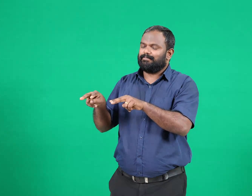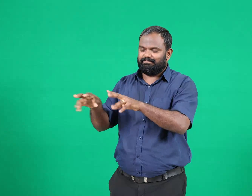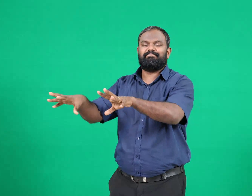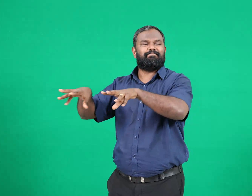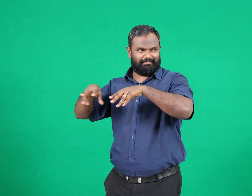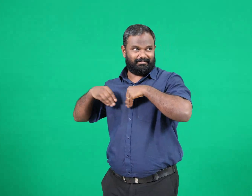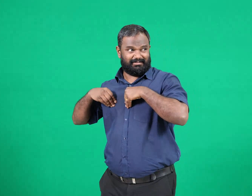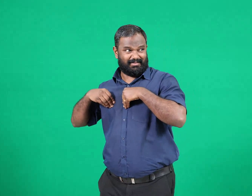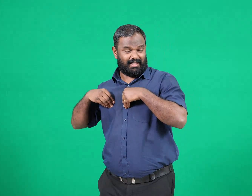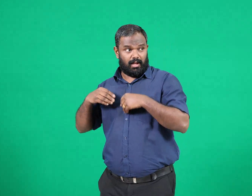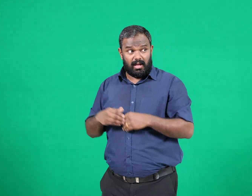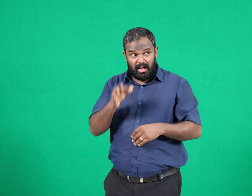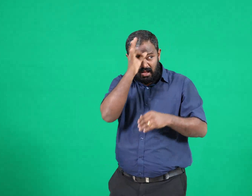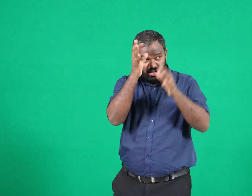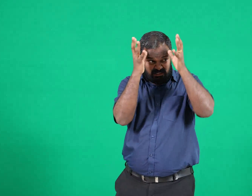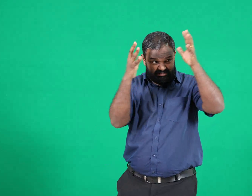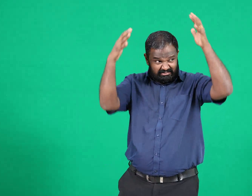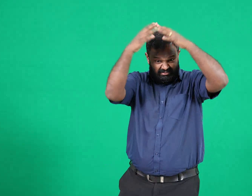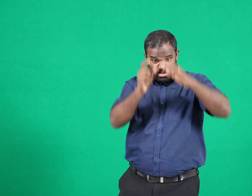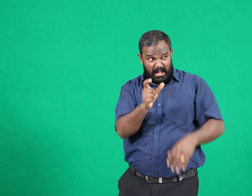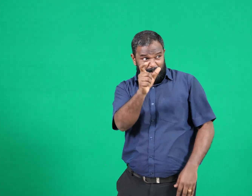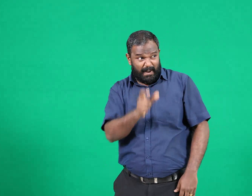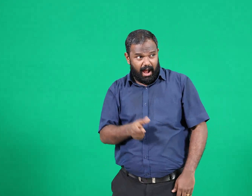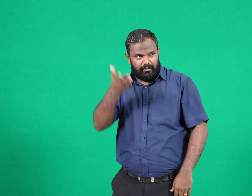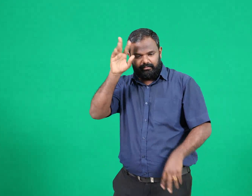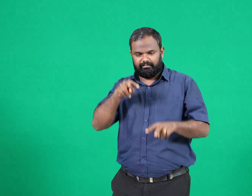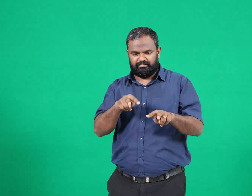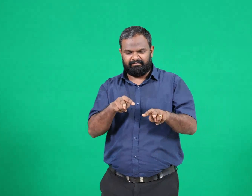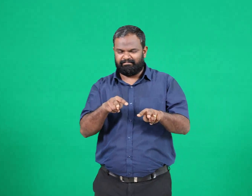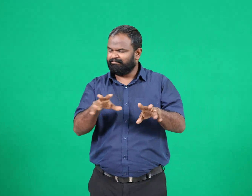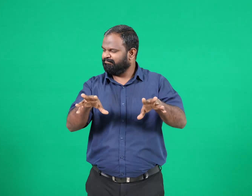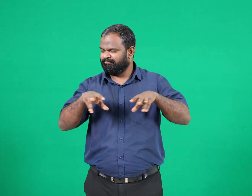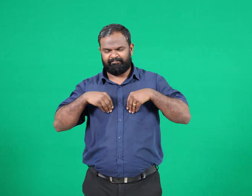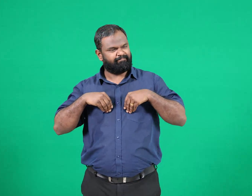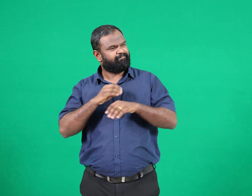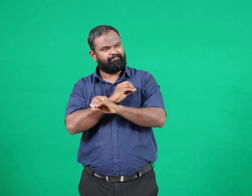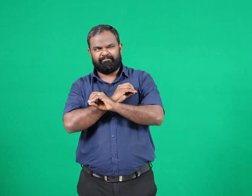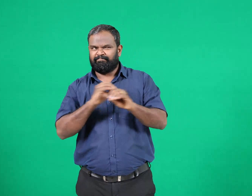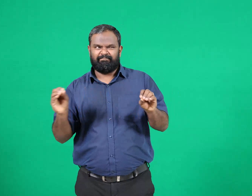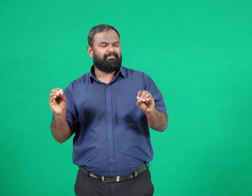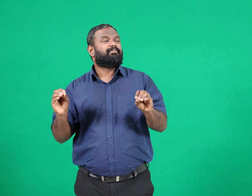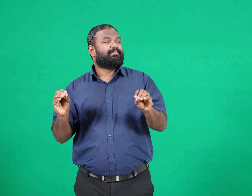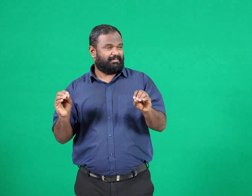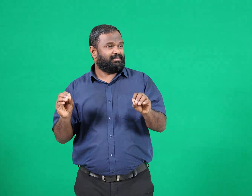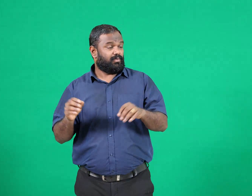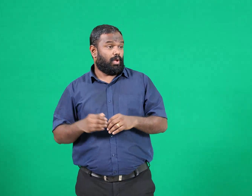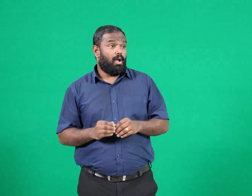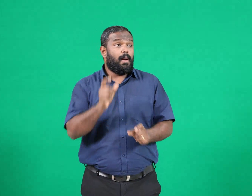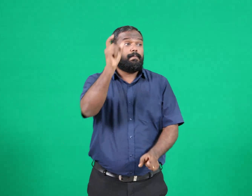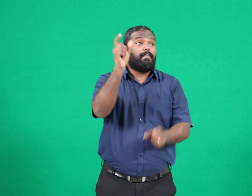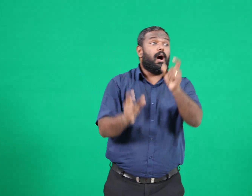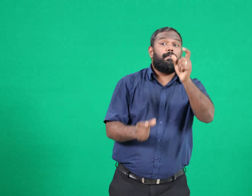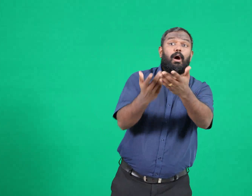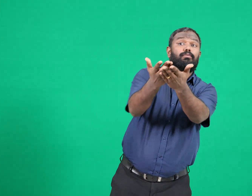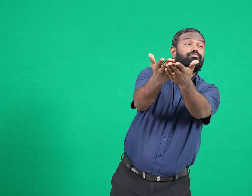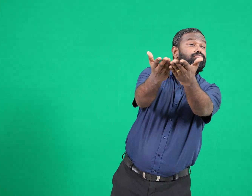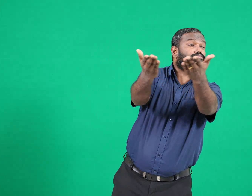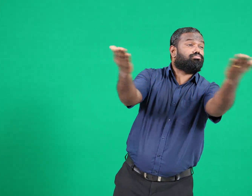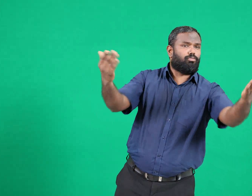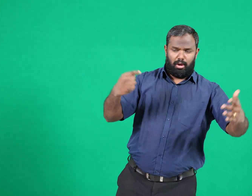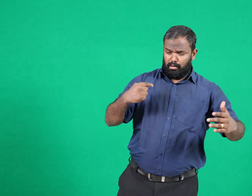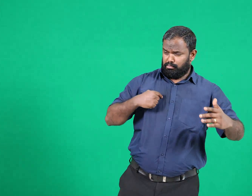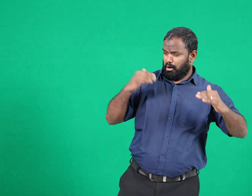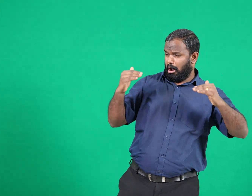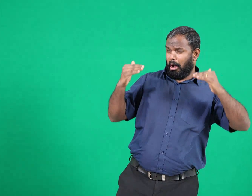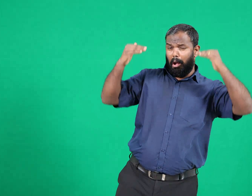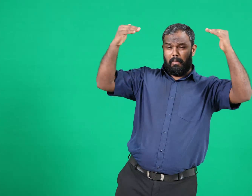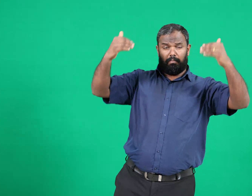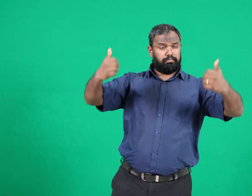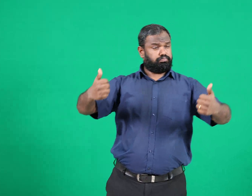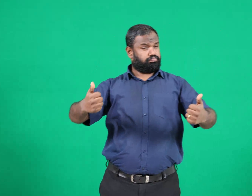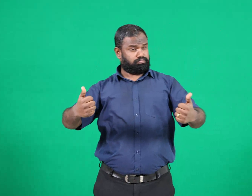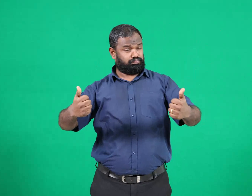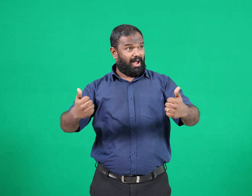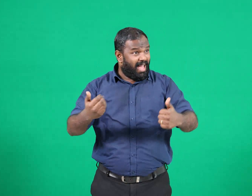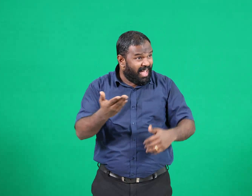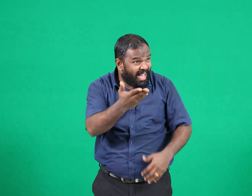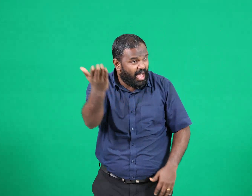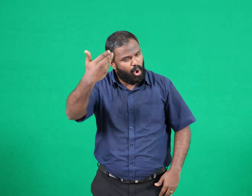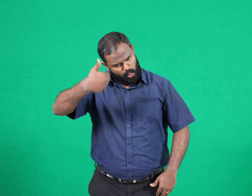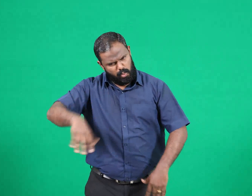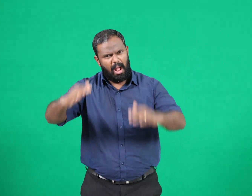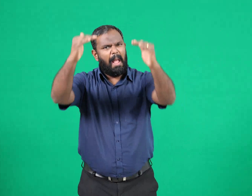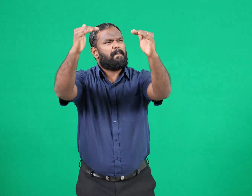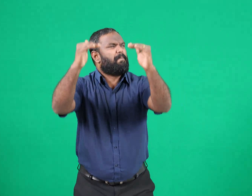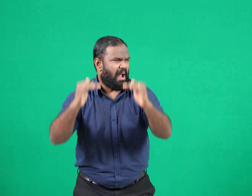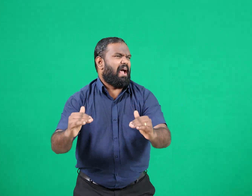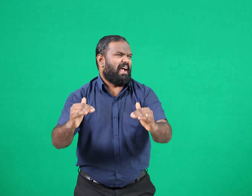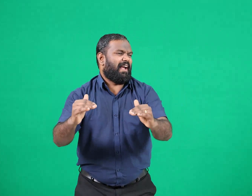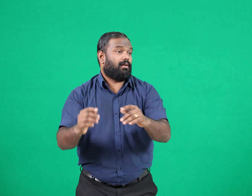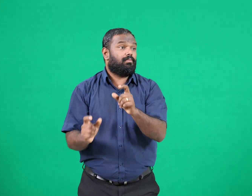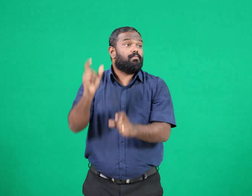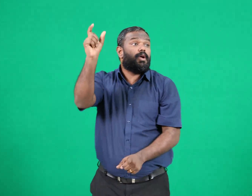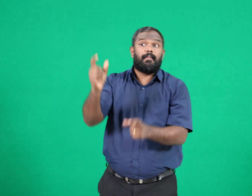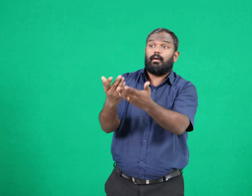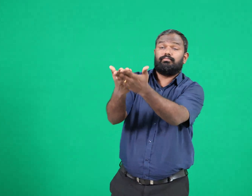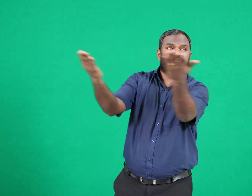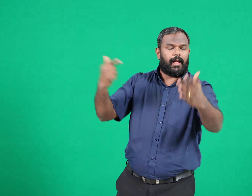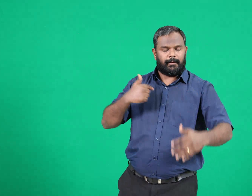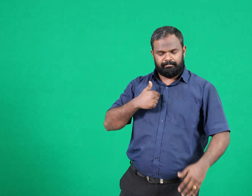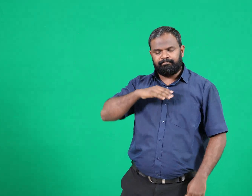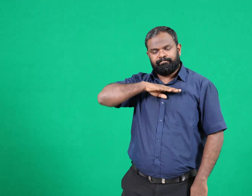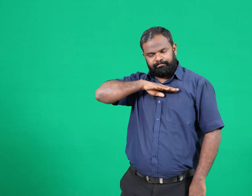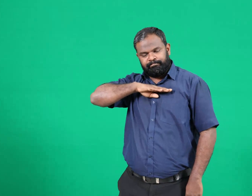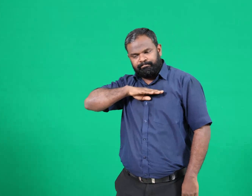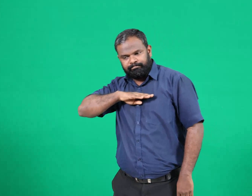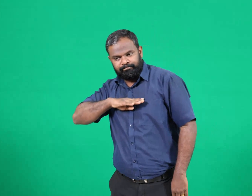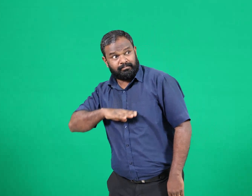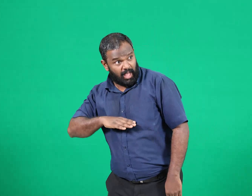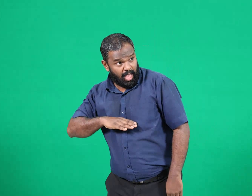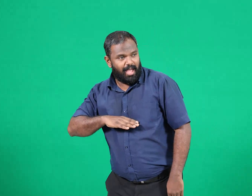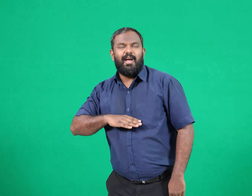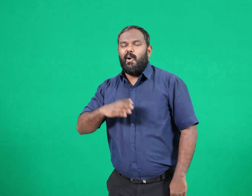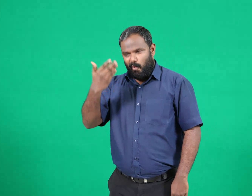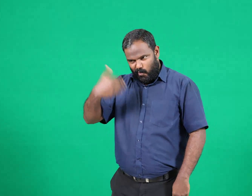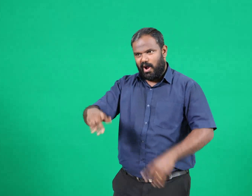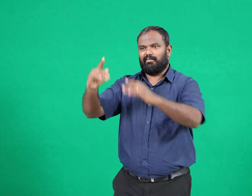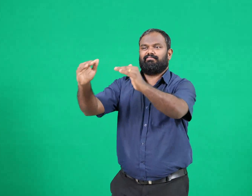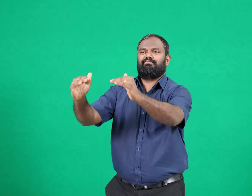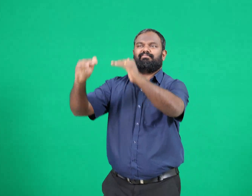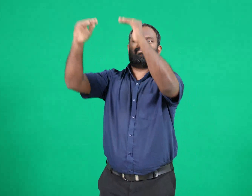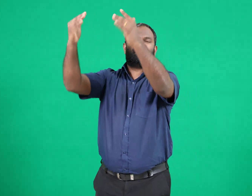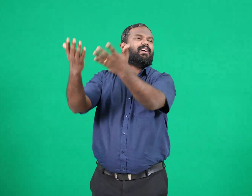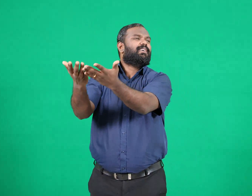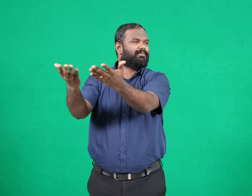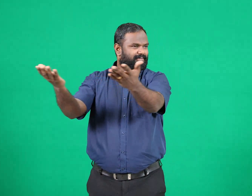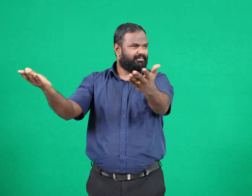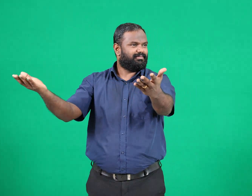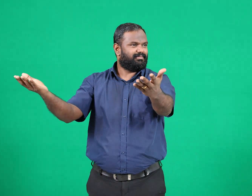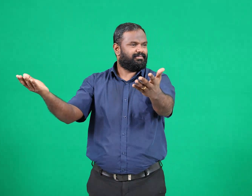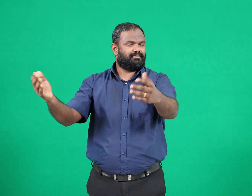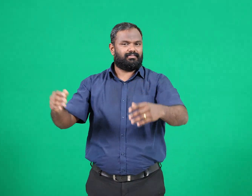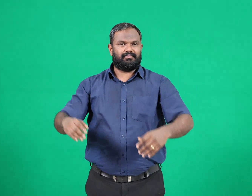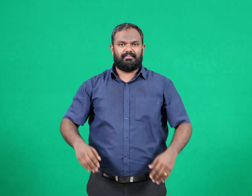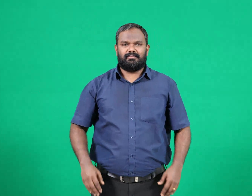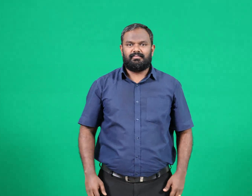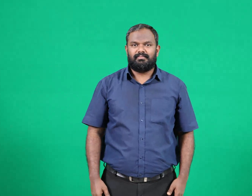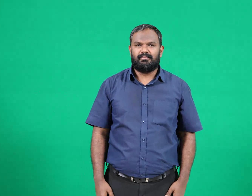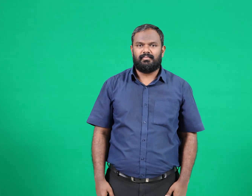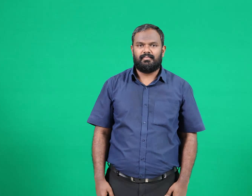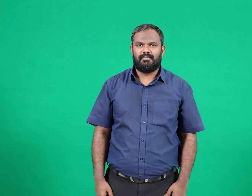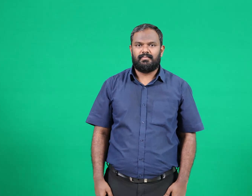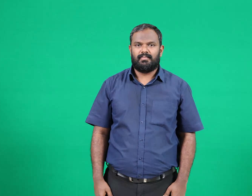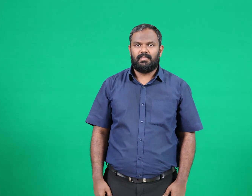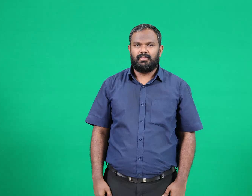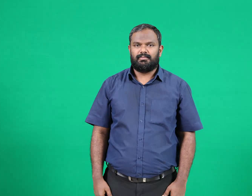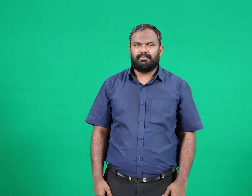For everyone who exalts himself will be humbled, but the one who humbles himself will be exalted."